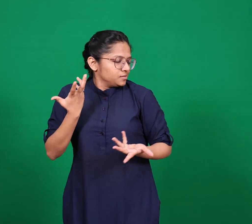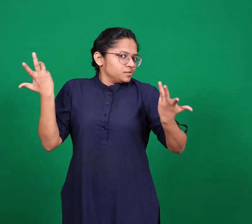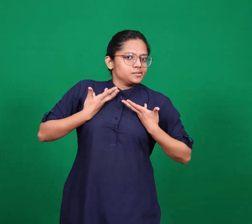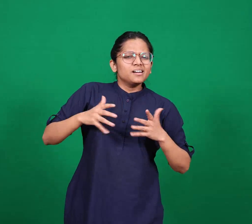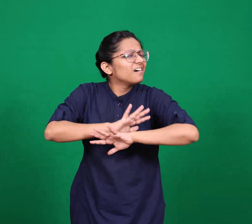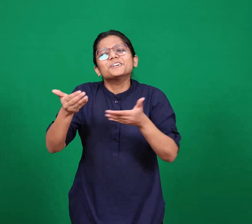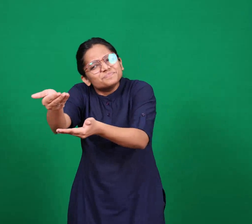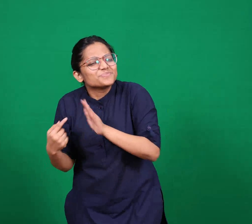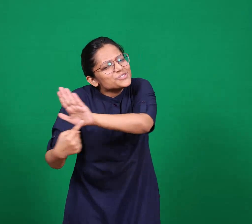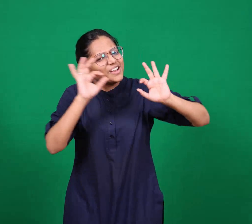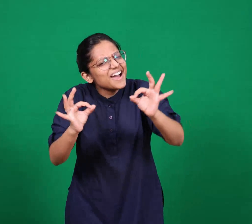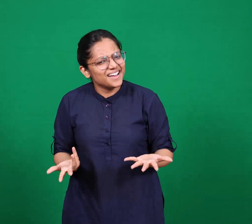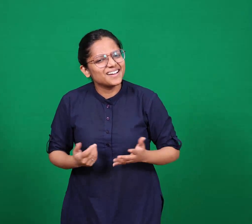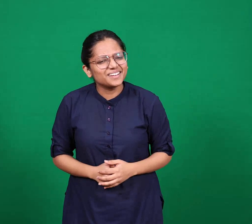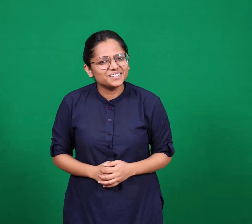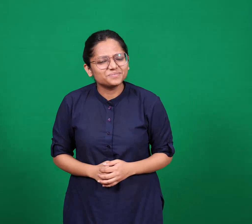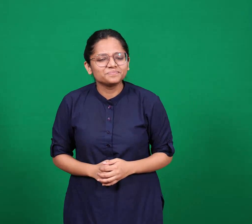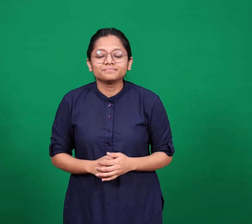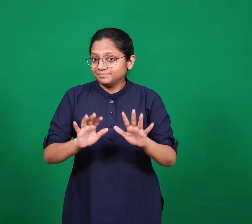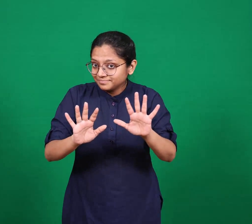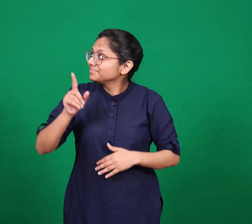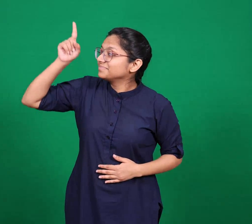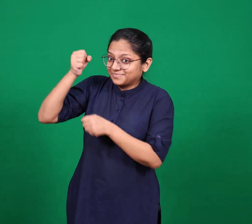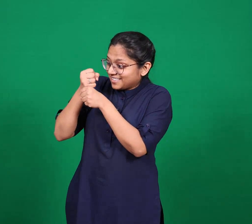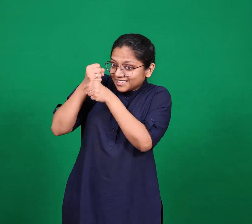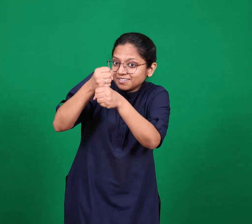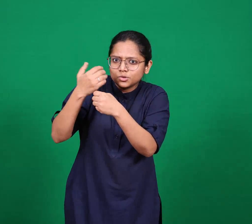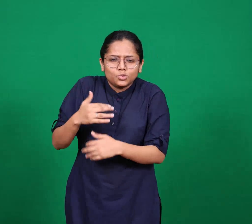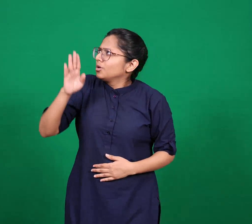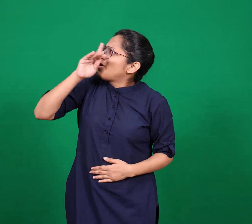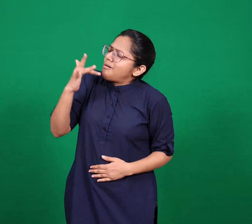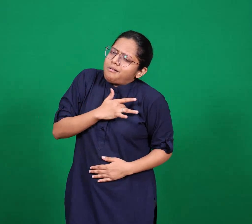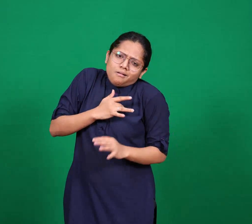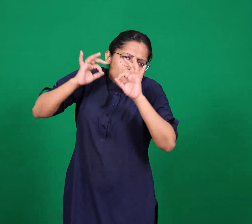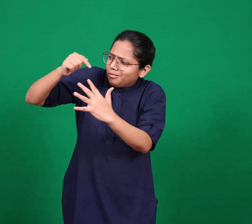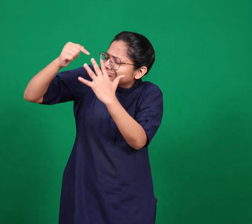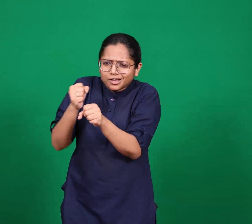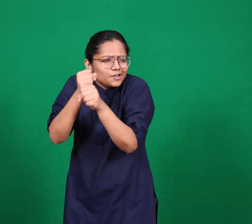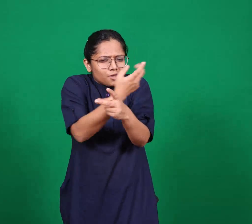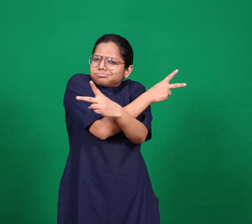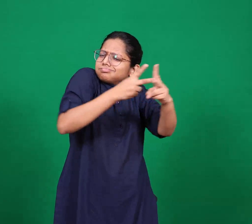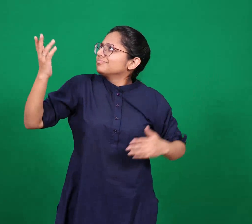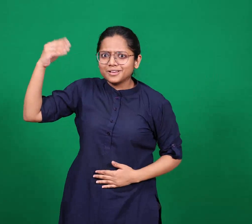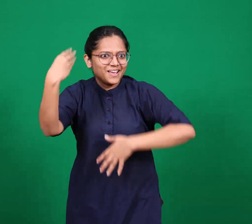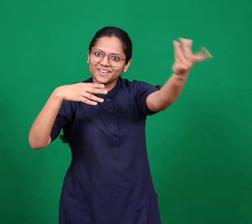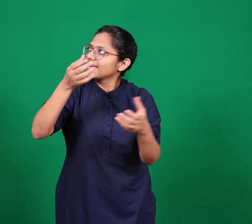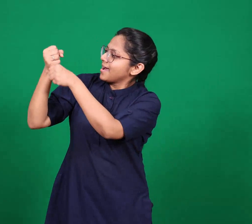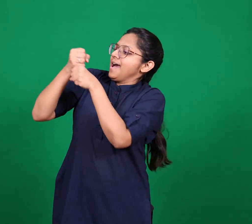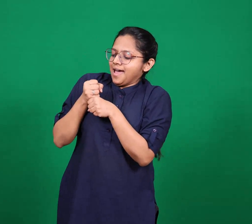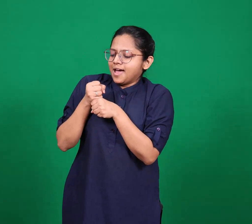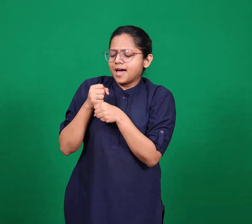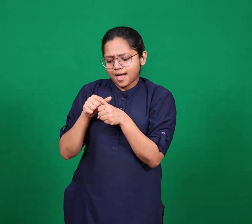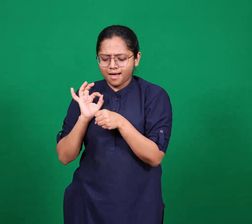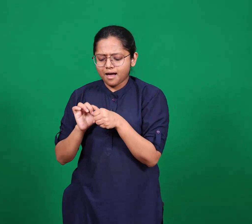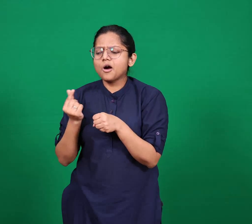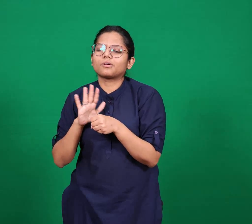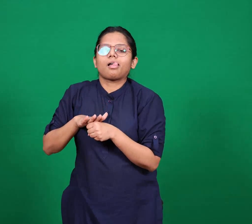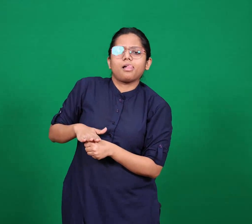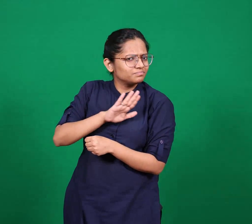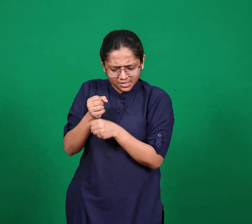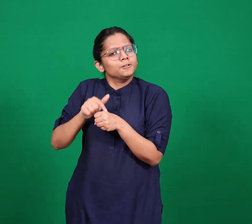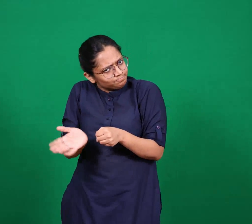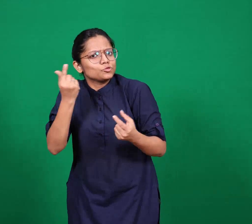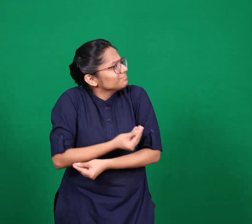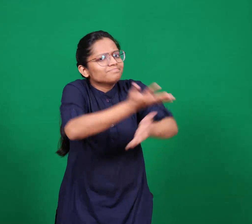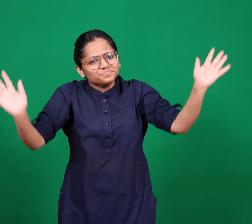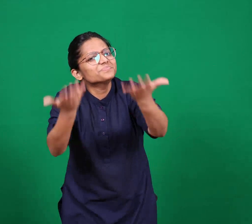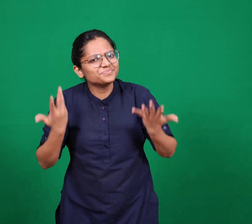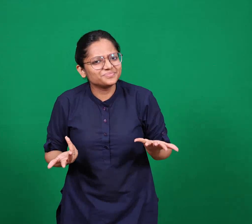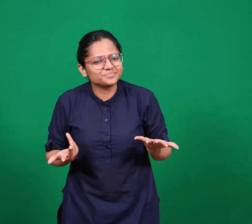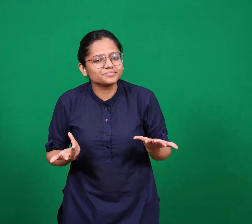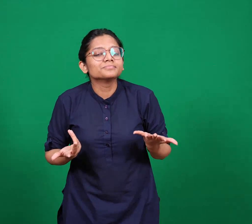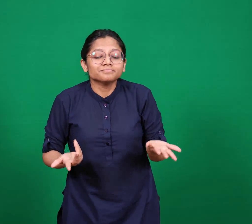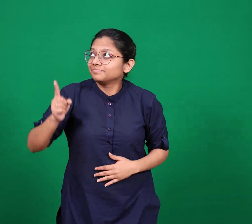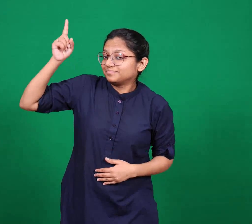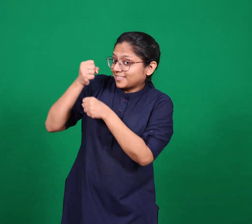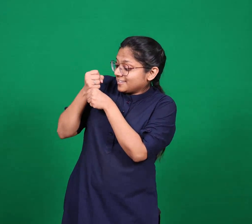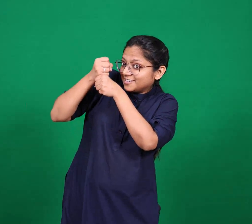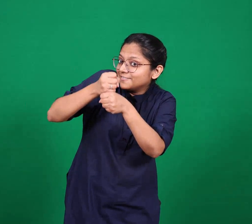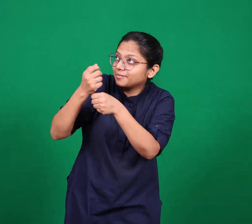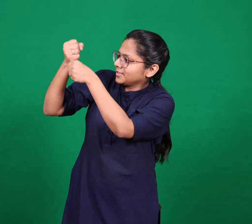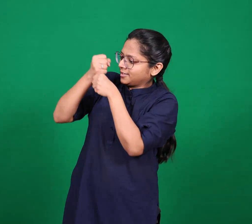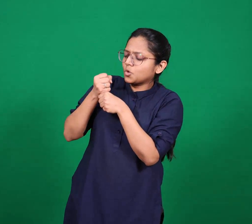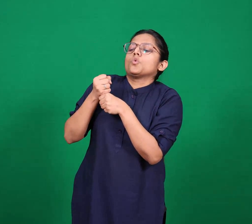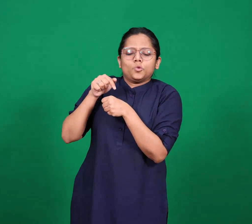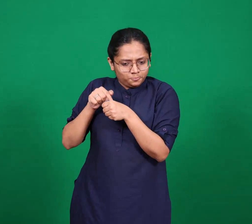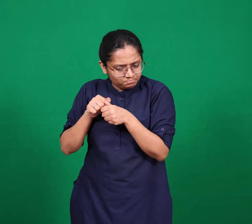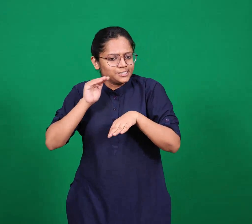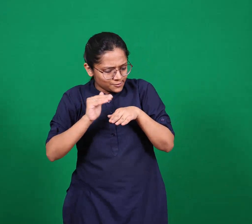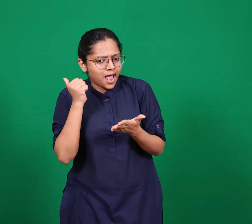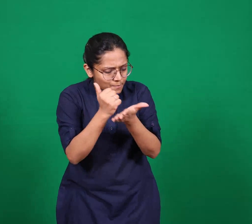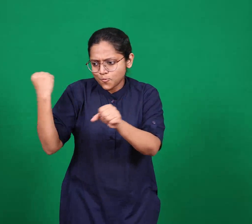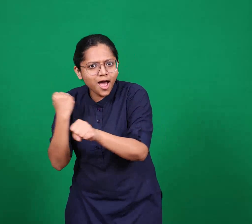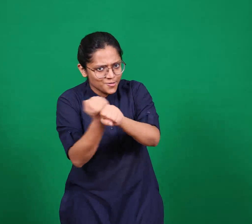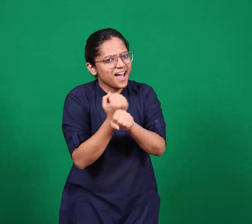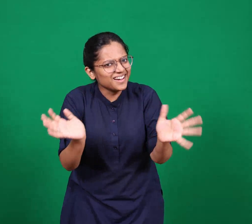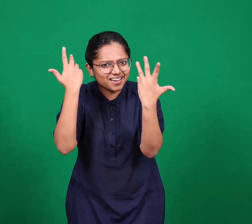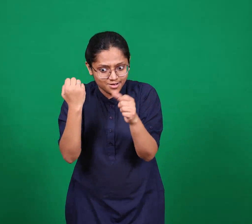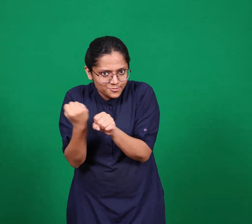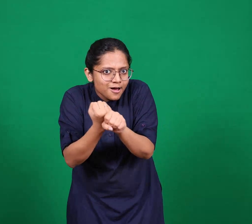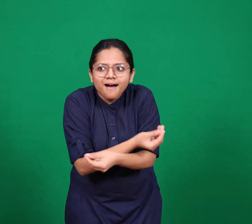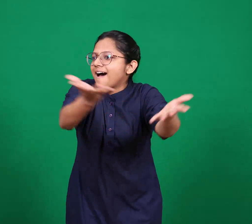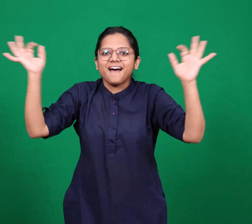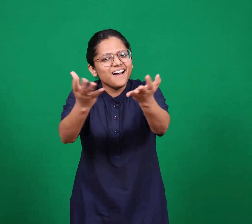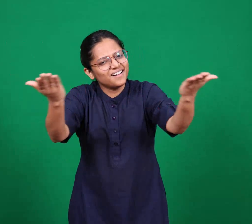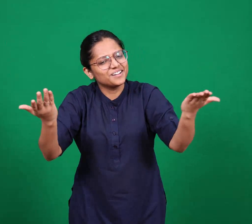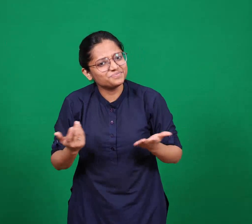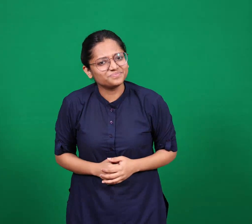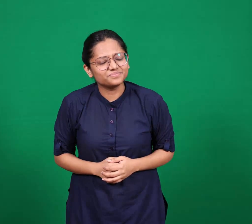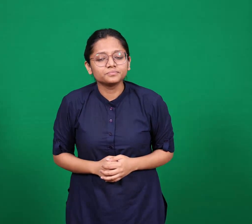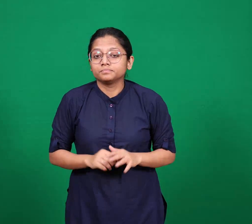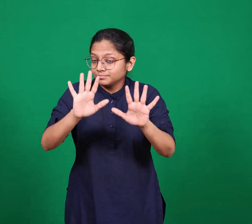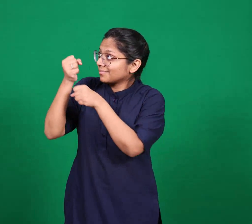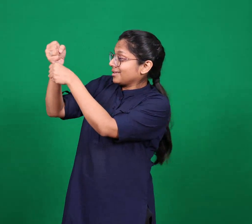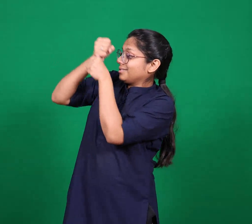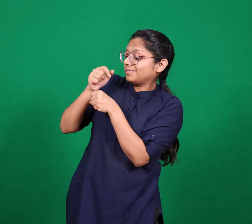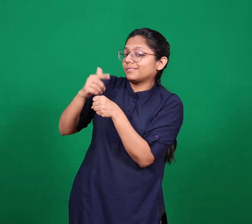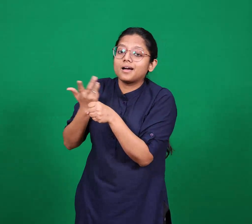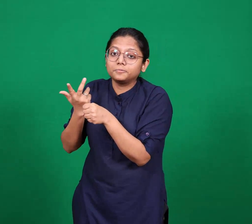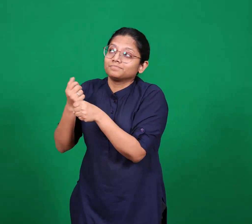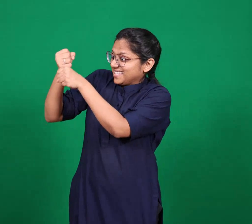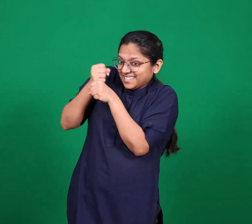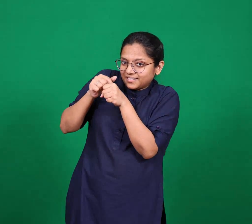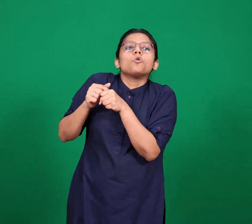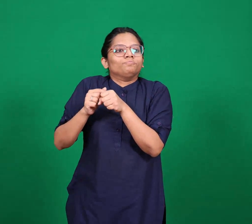As good stewards of the manifold grace of God, each of you should use whatever gift he has received to serve one another.